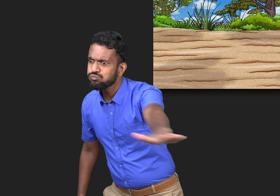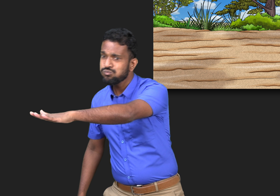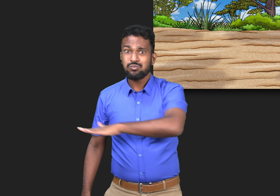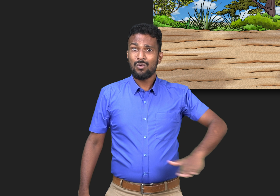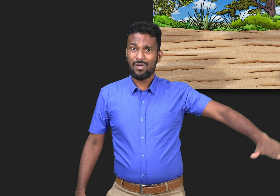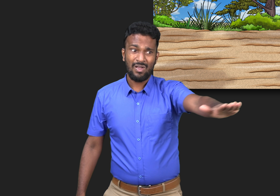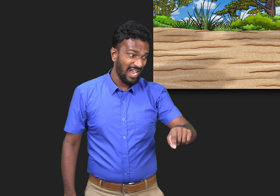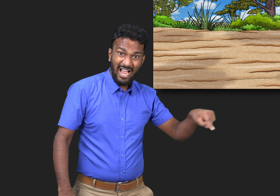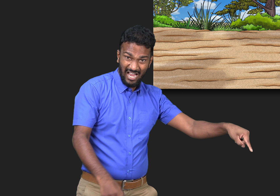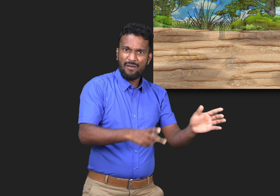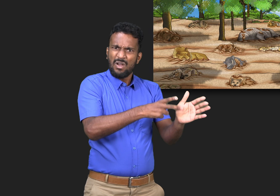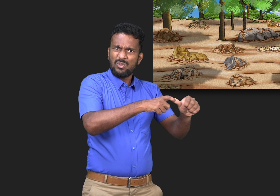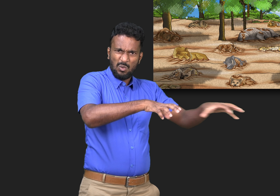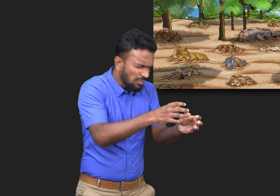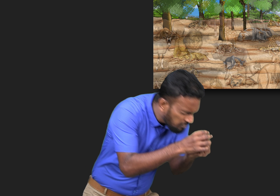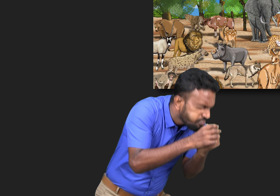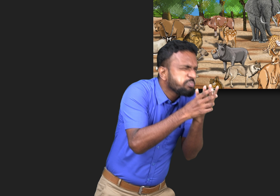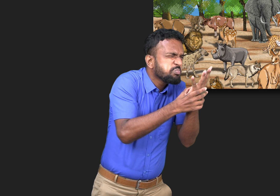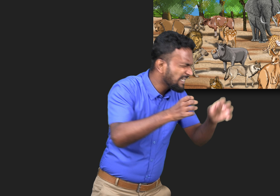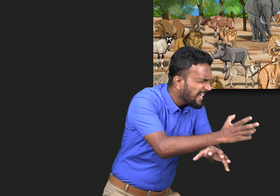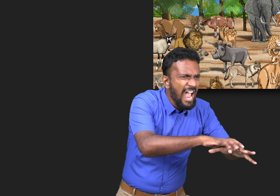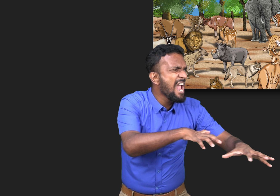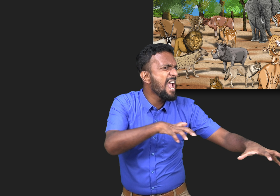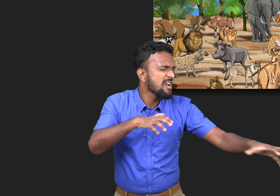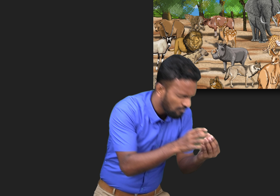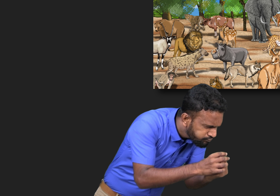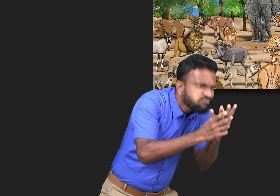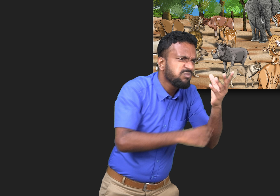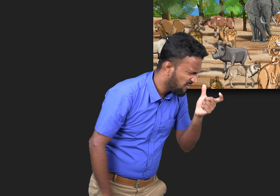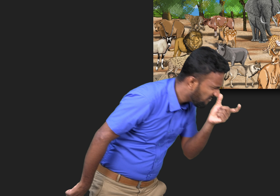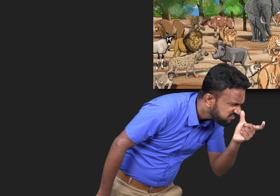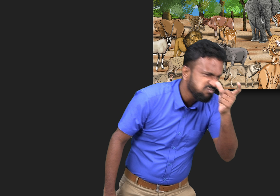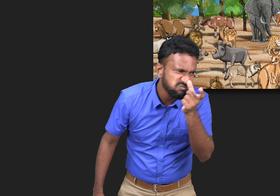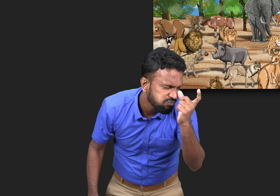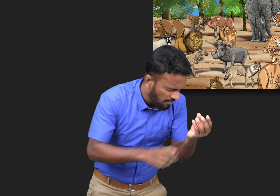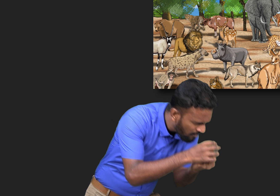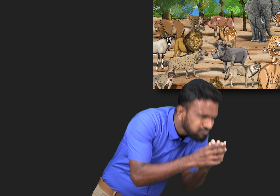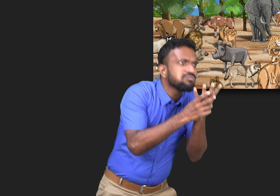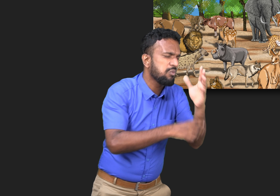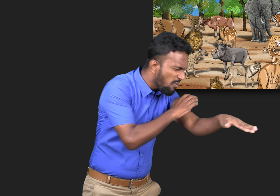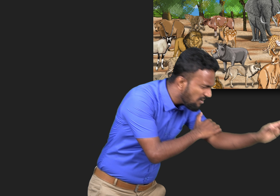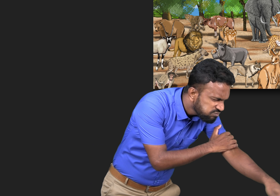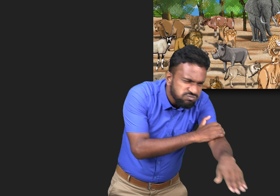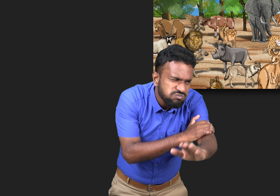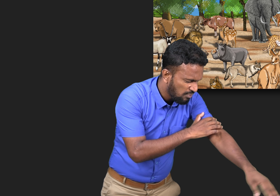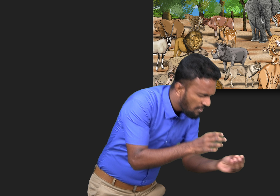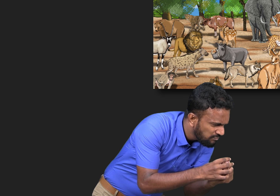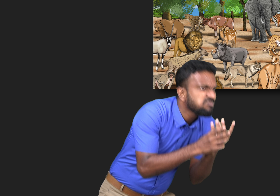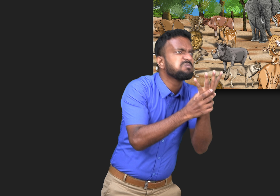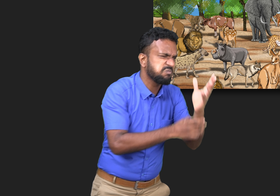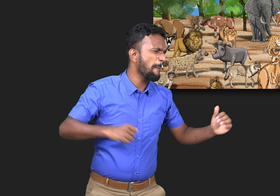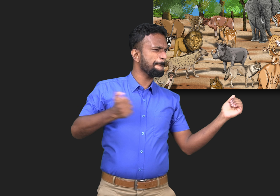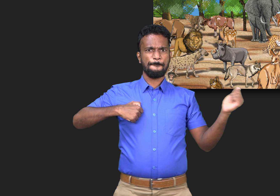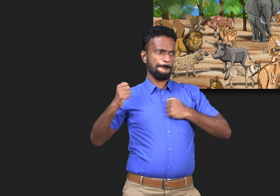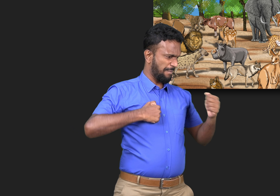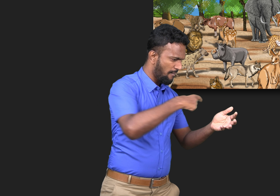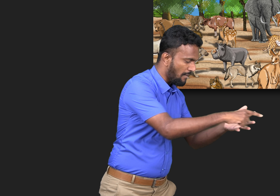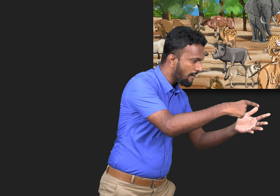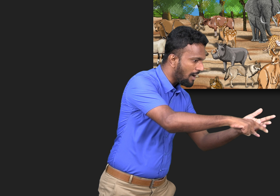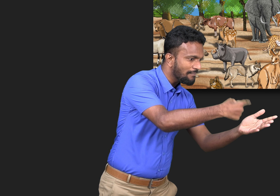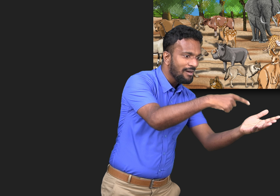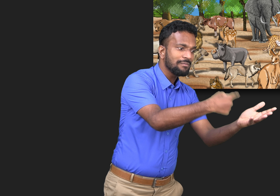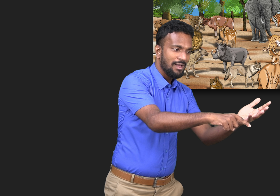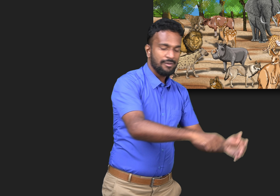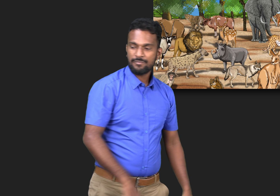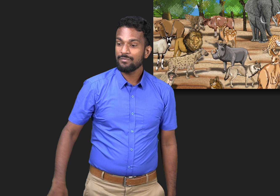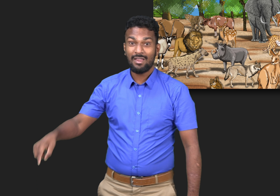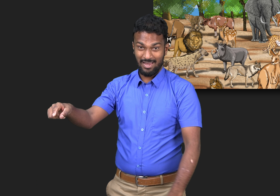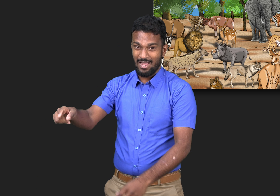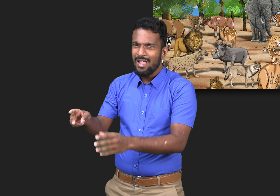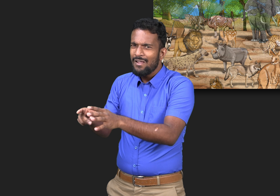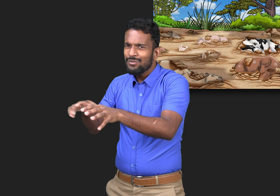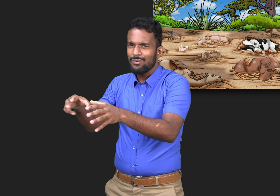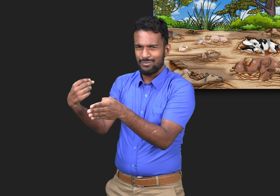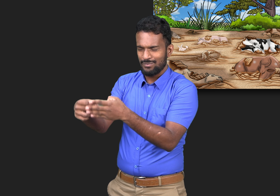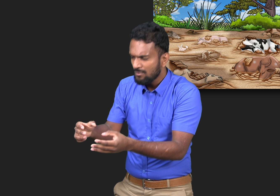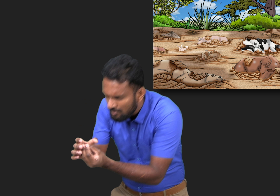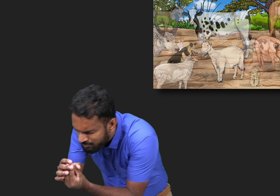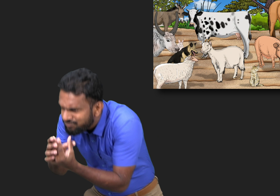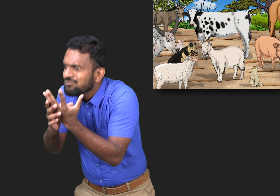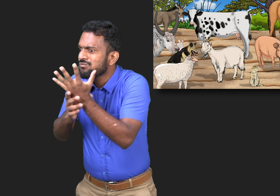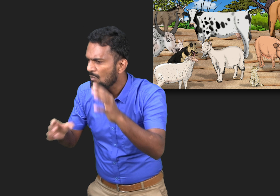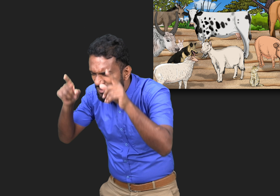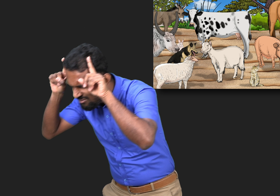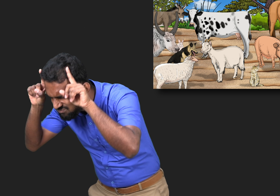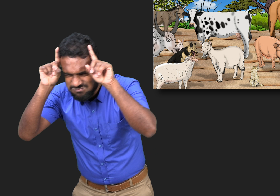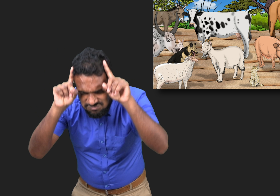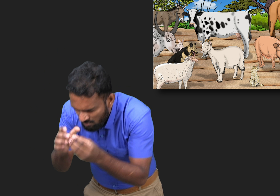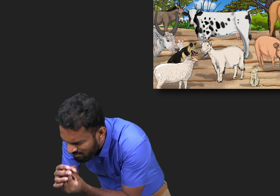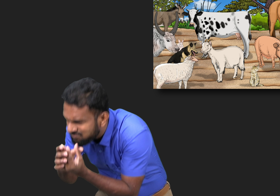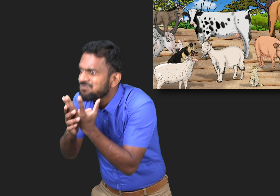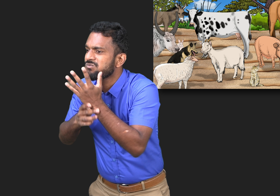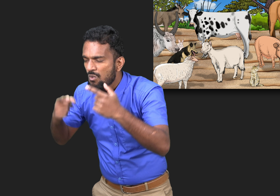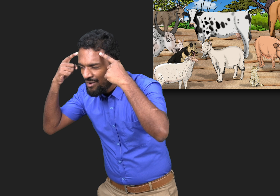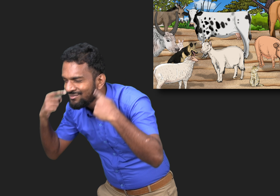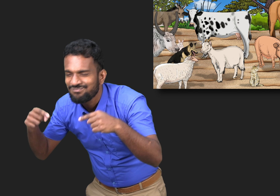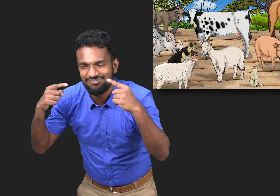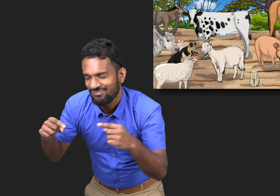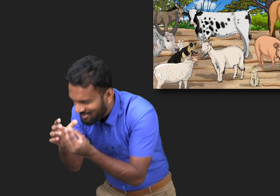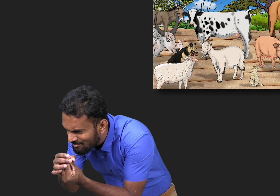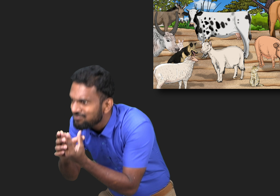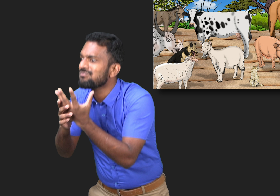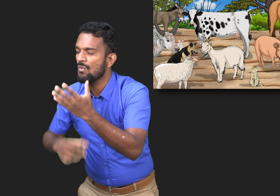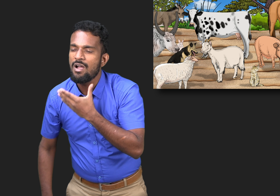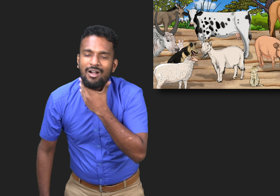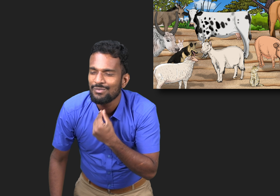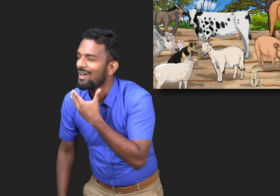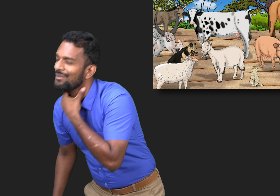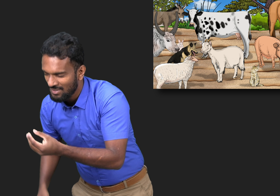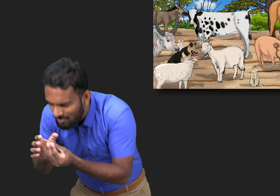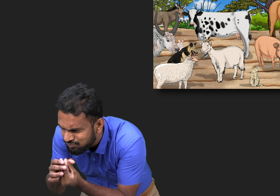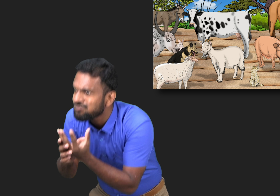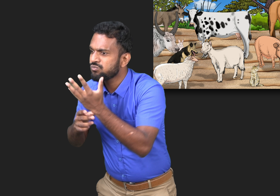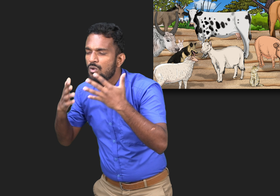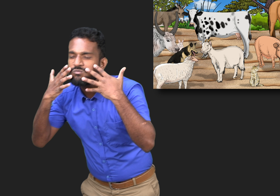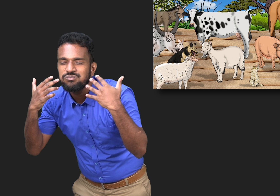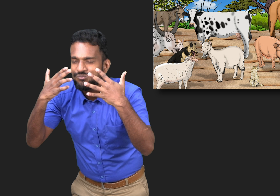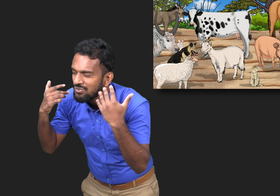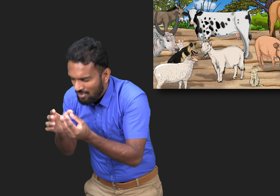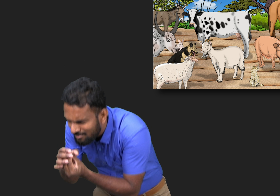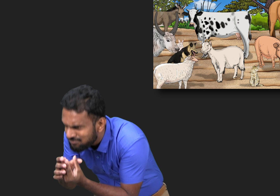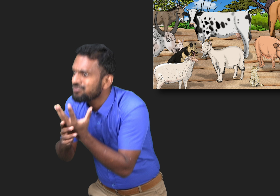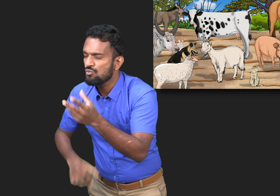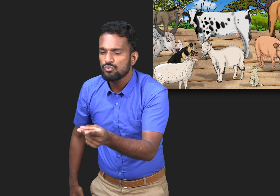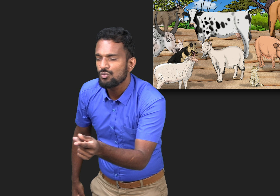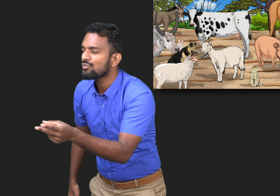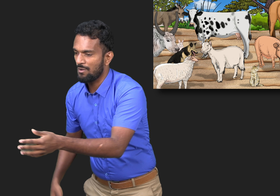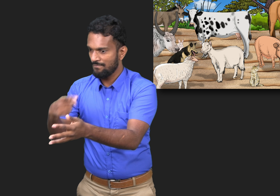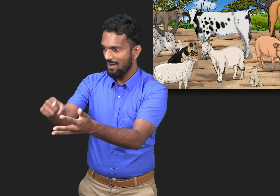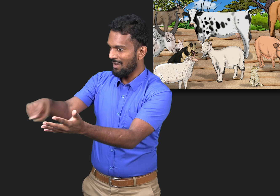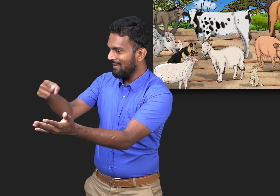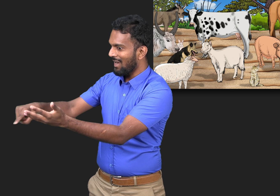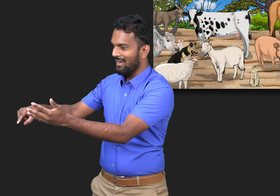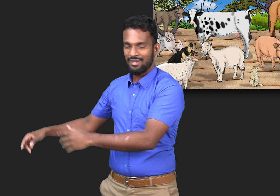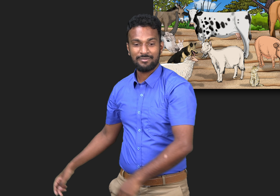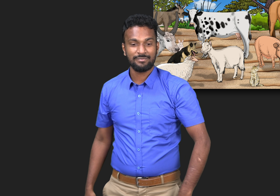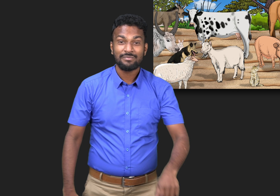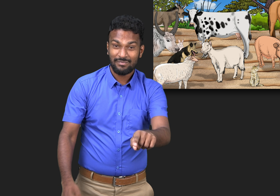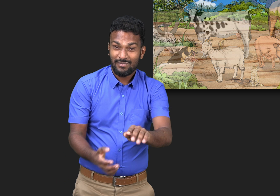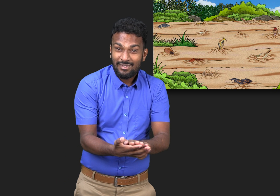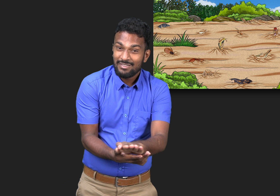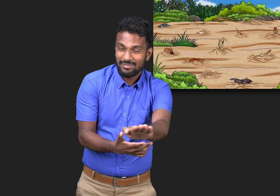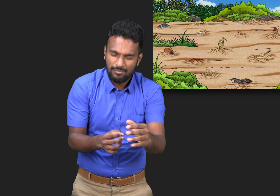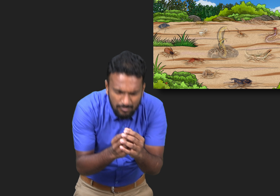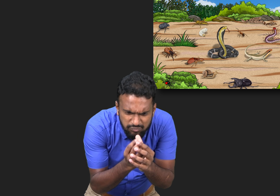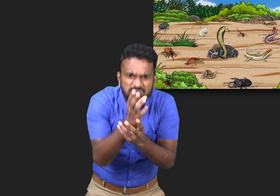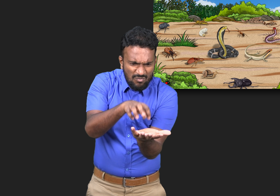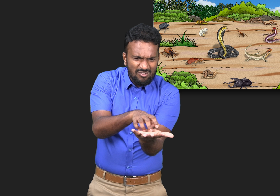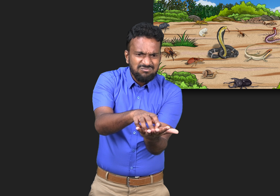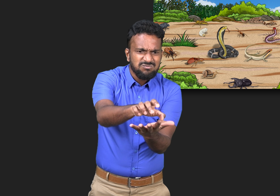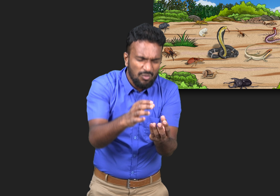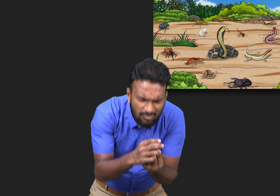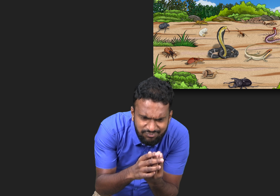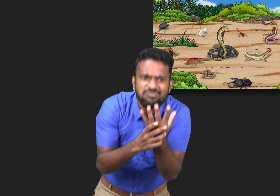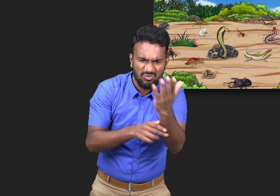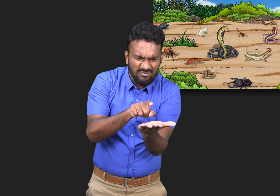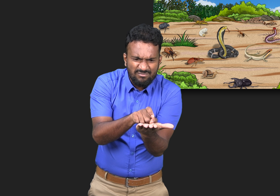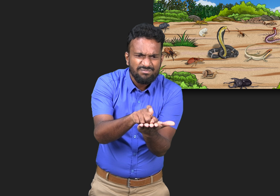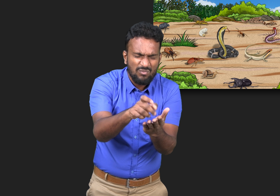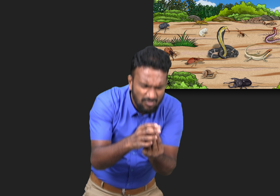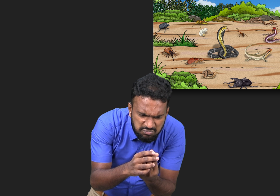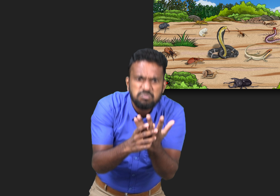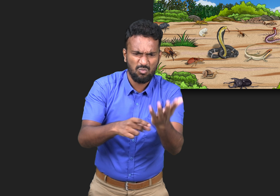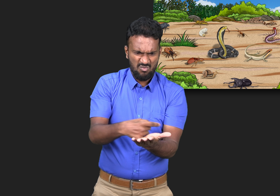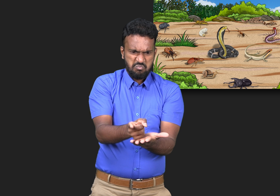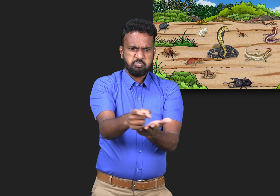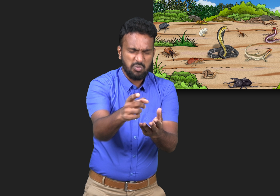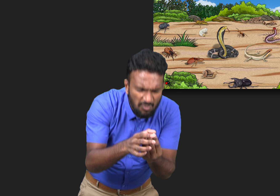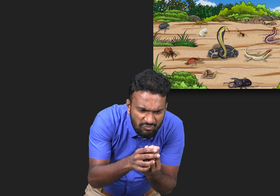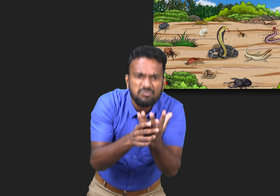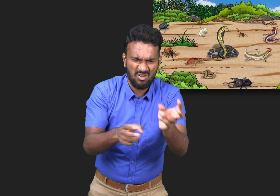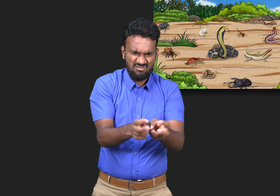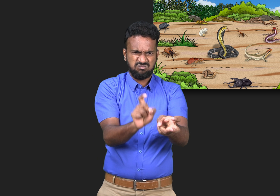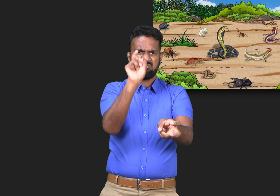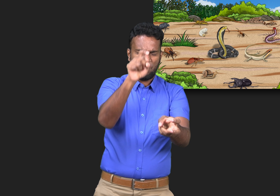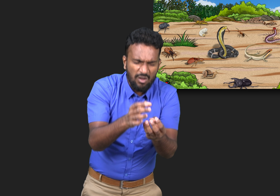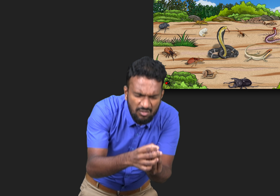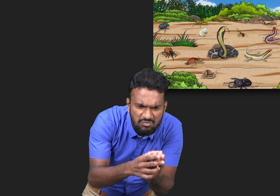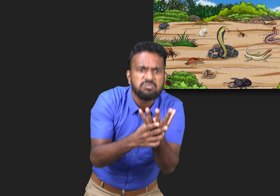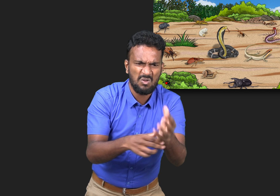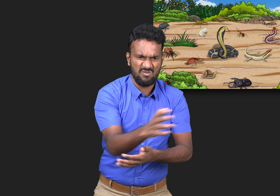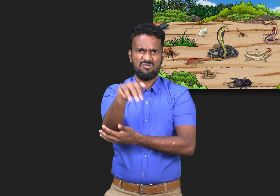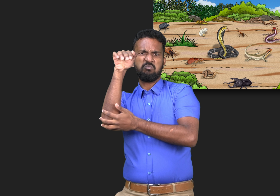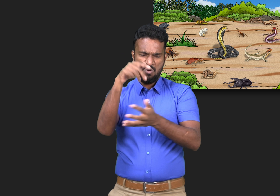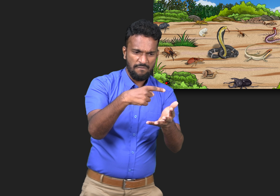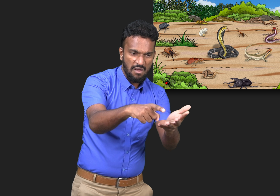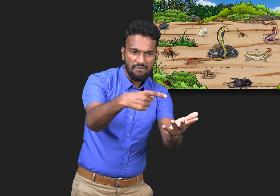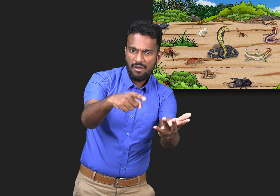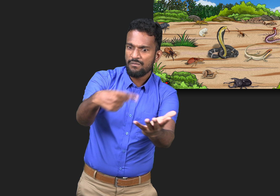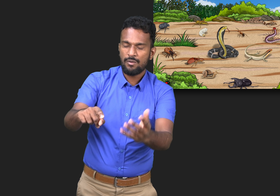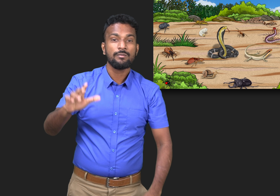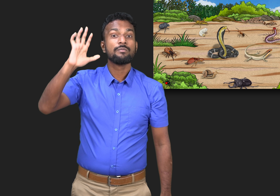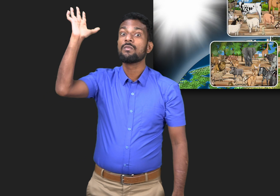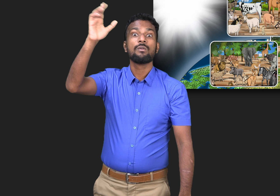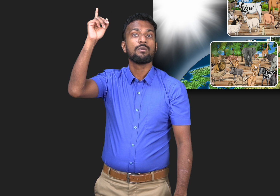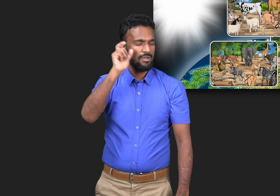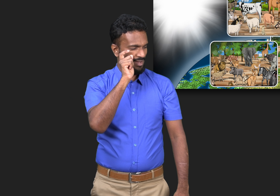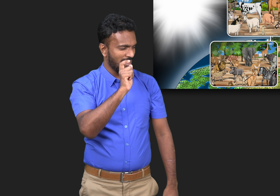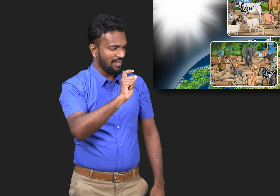God made the beasts of the earth according to their kinds, the livestock according to their kinds, and everything that crawls upon the earth according to its kind.